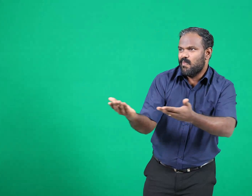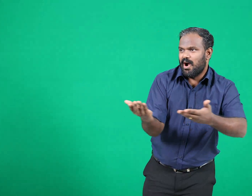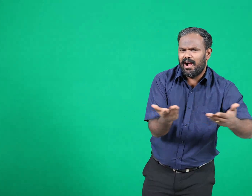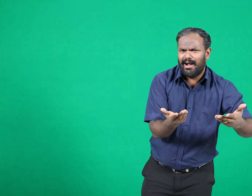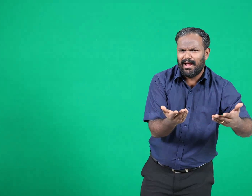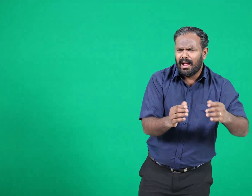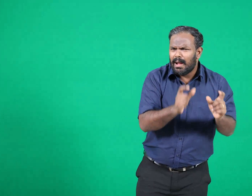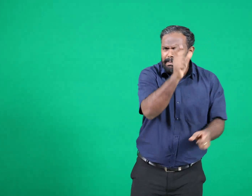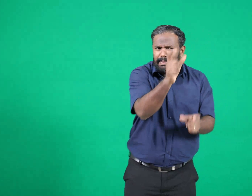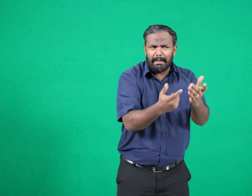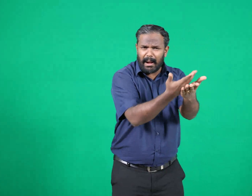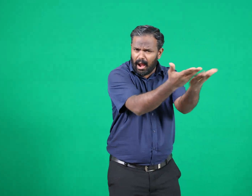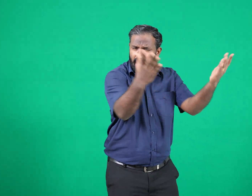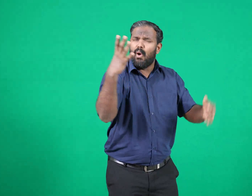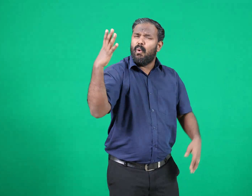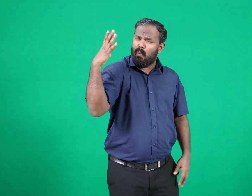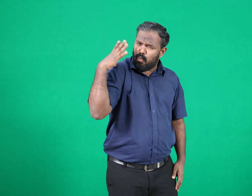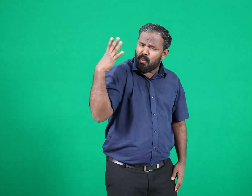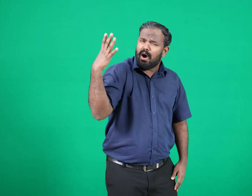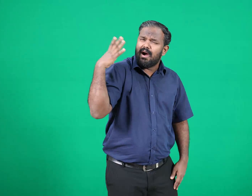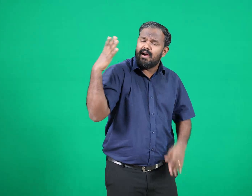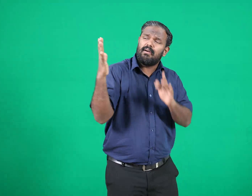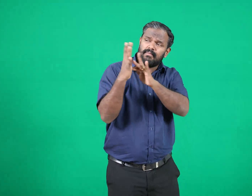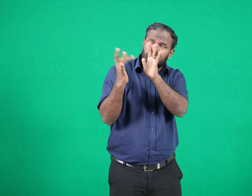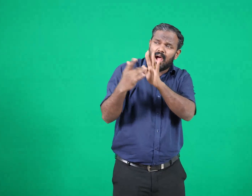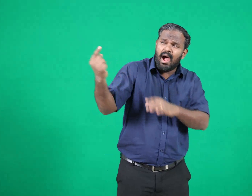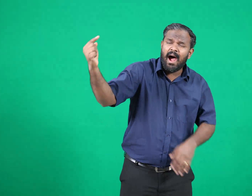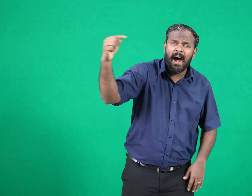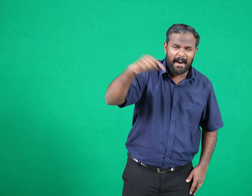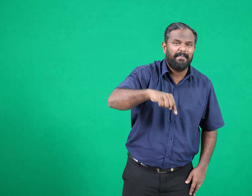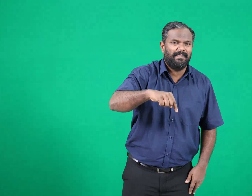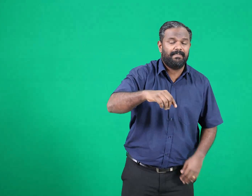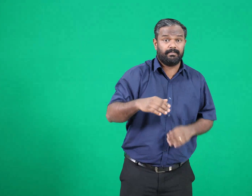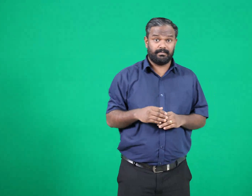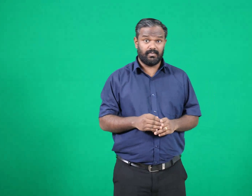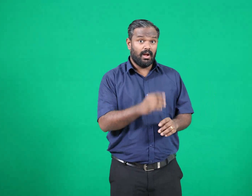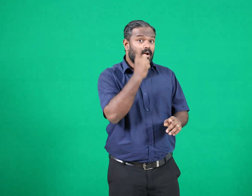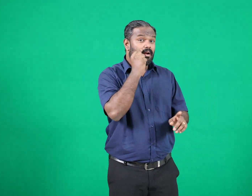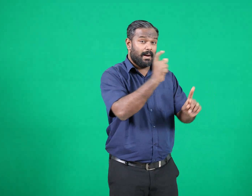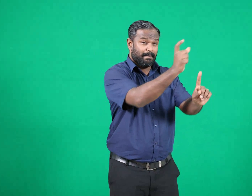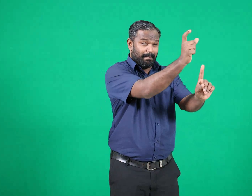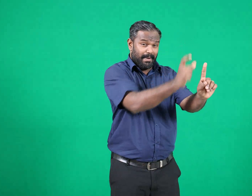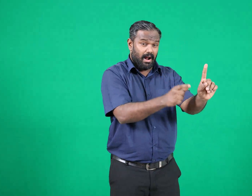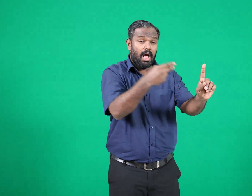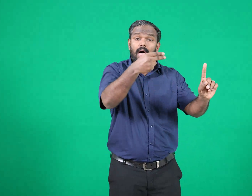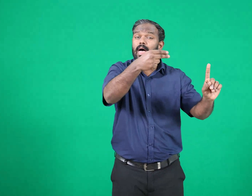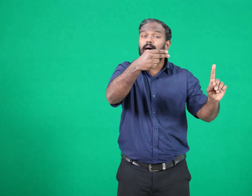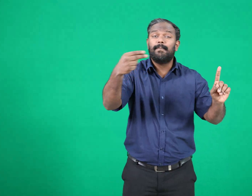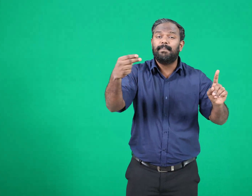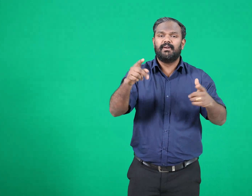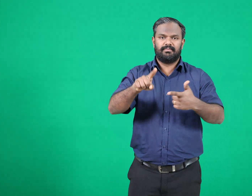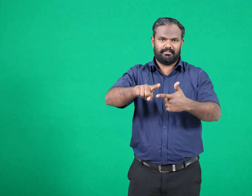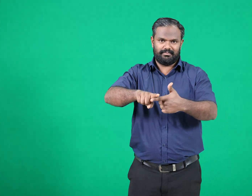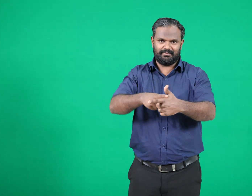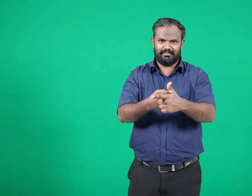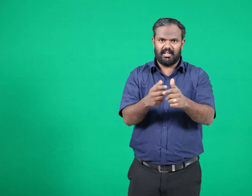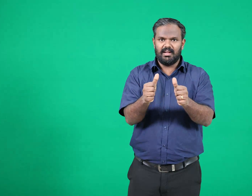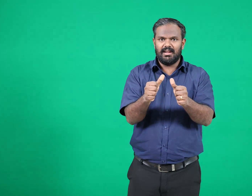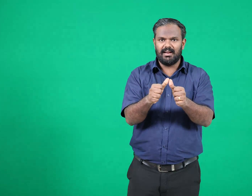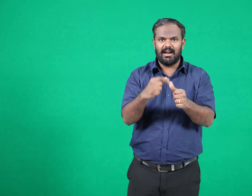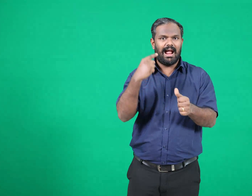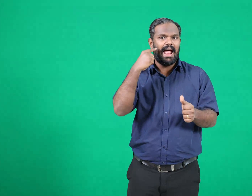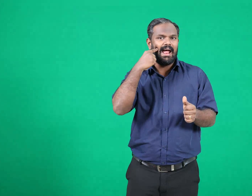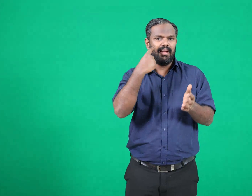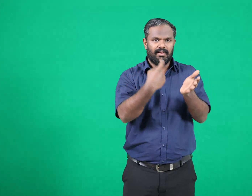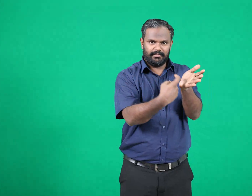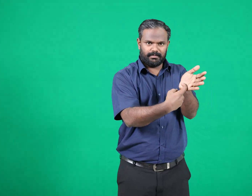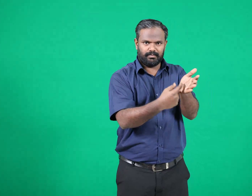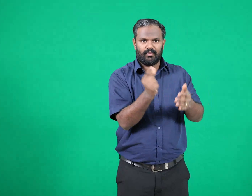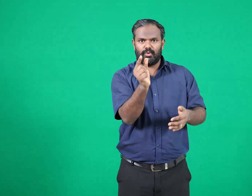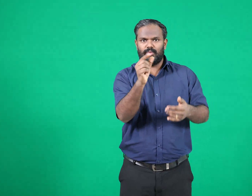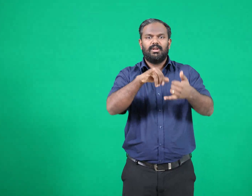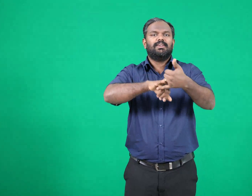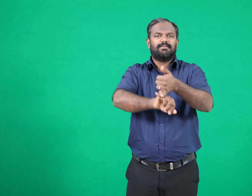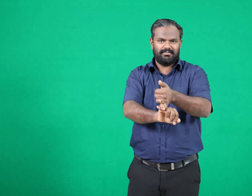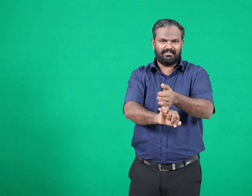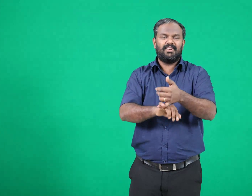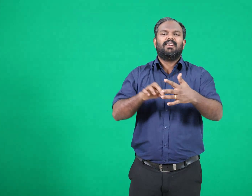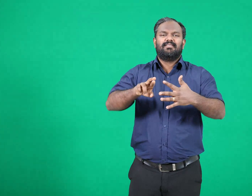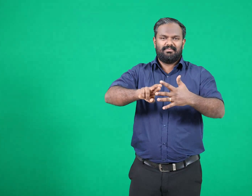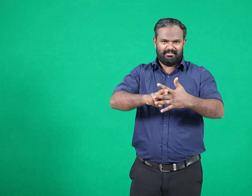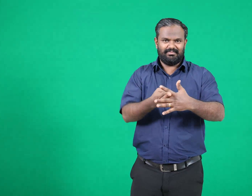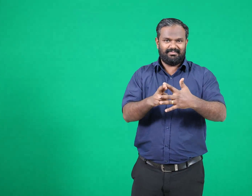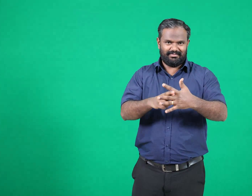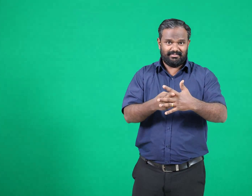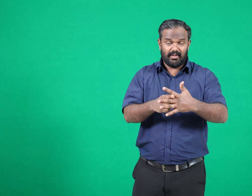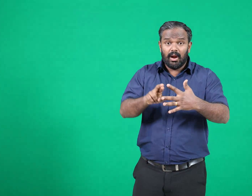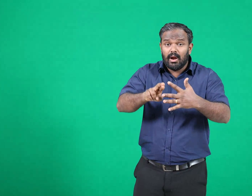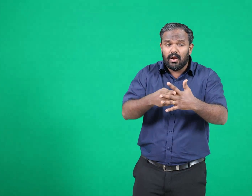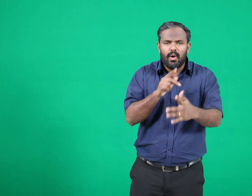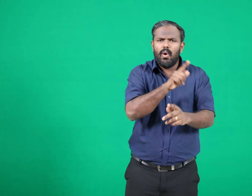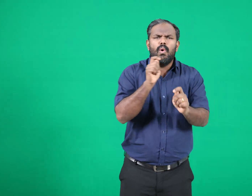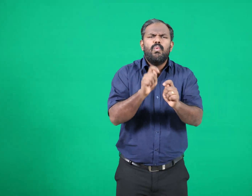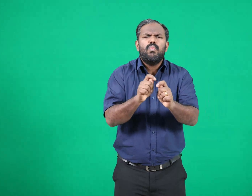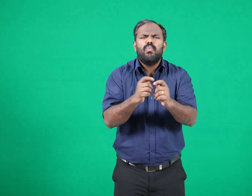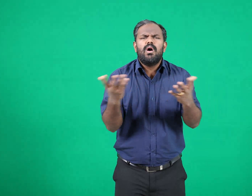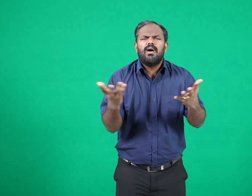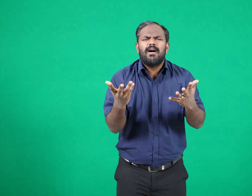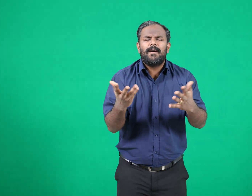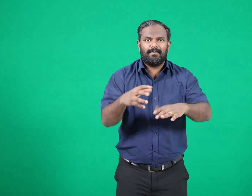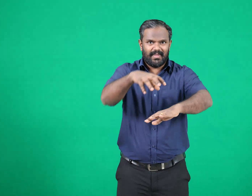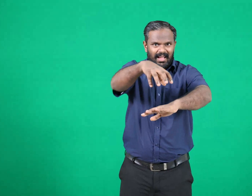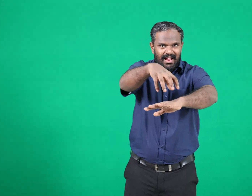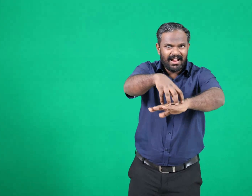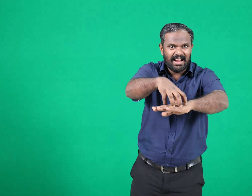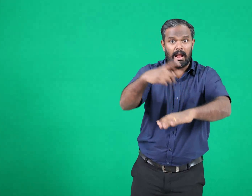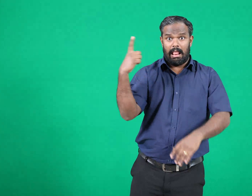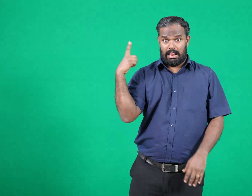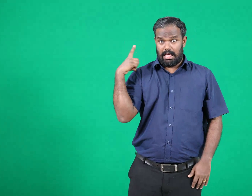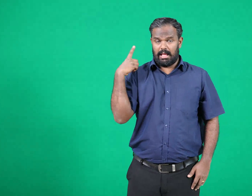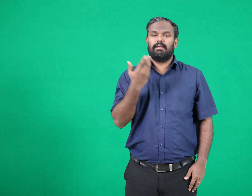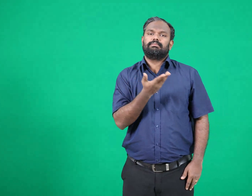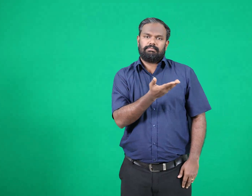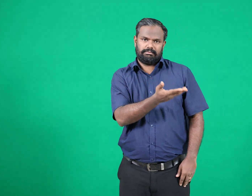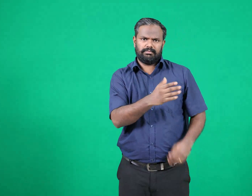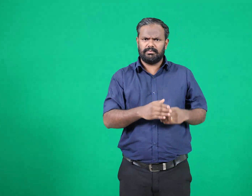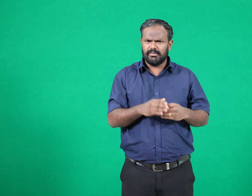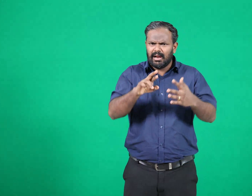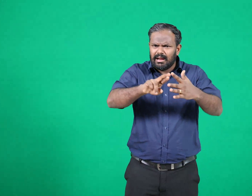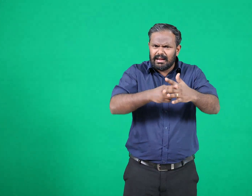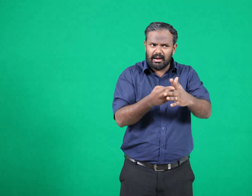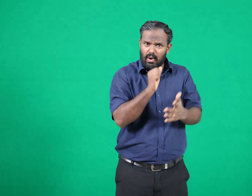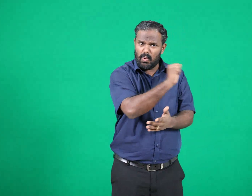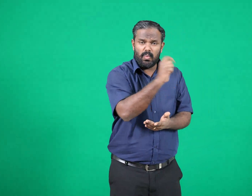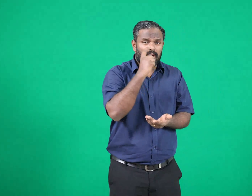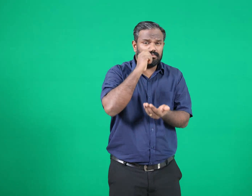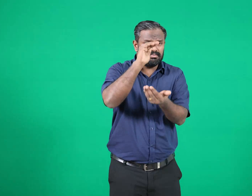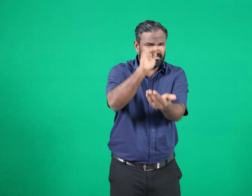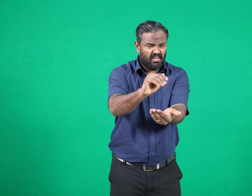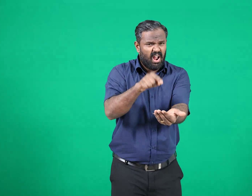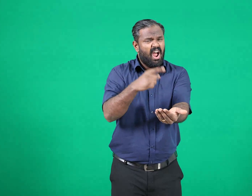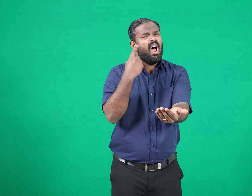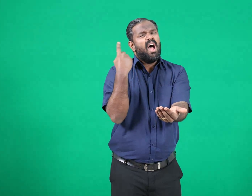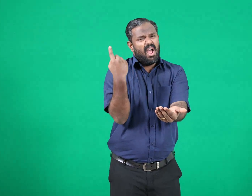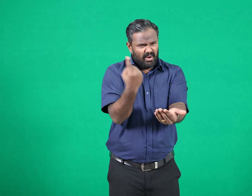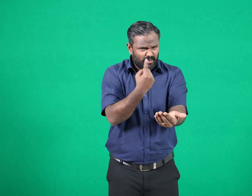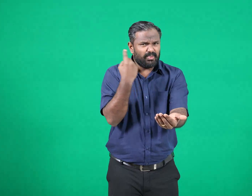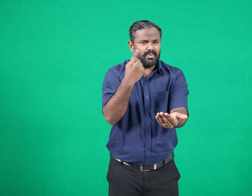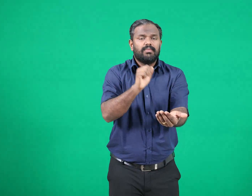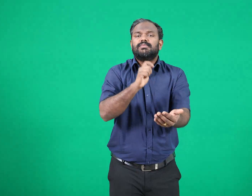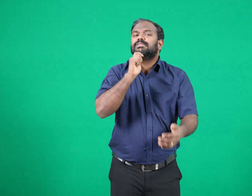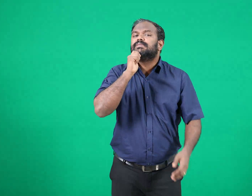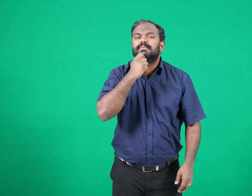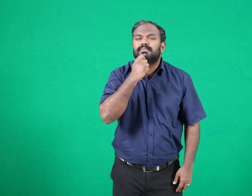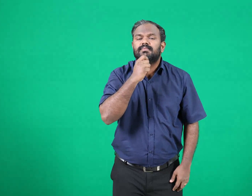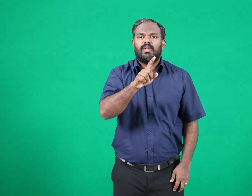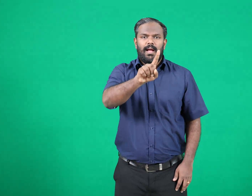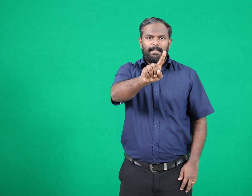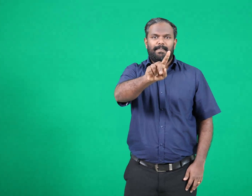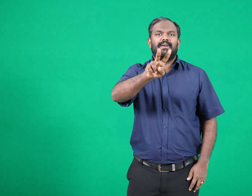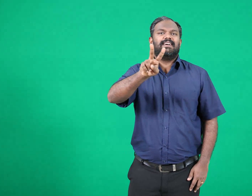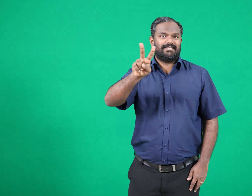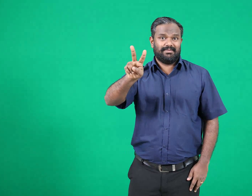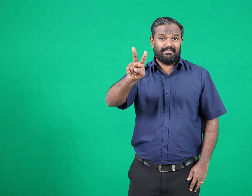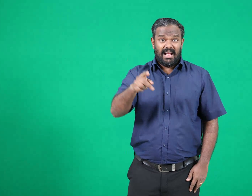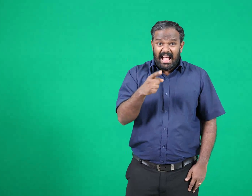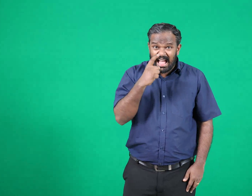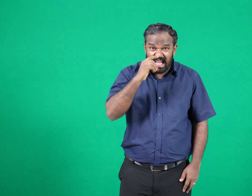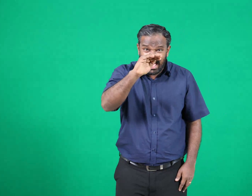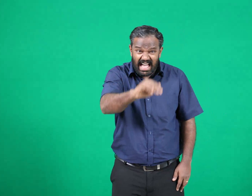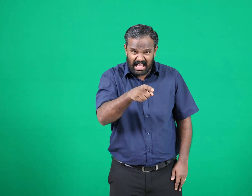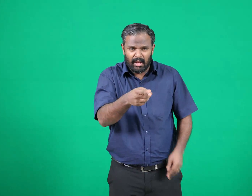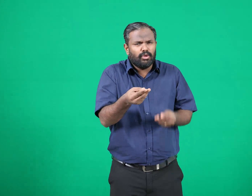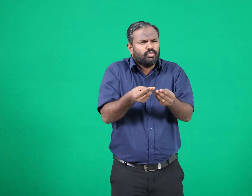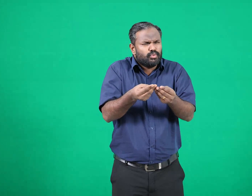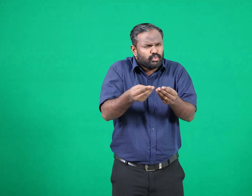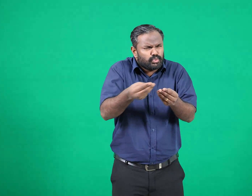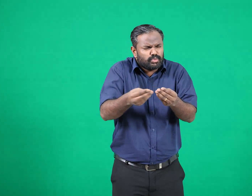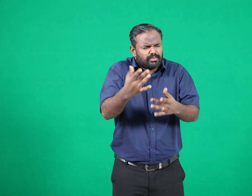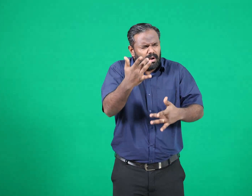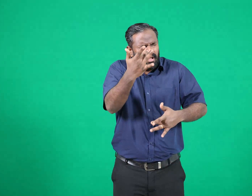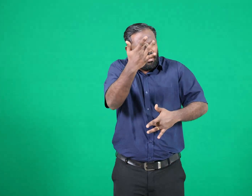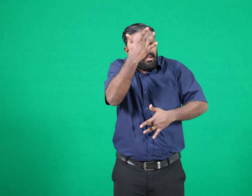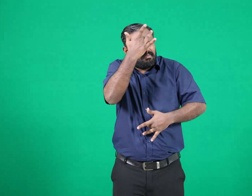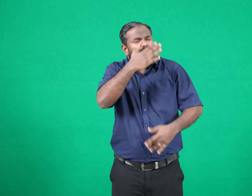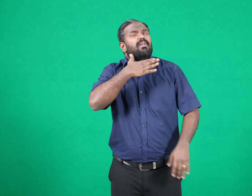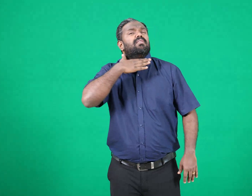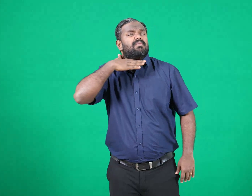Just then a synagogue leader named Jairus came and fell at Jesus ' feet.